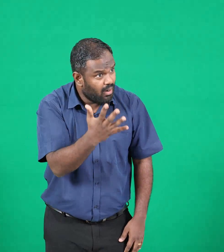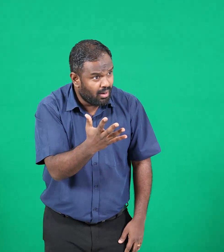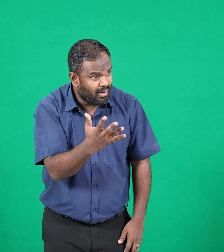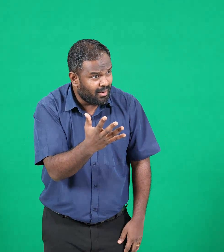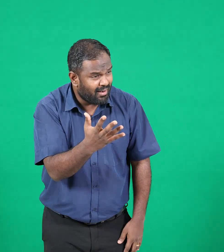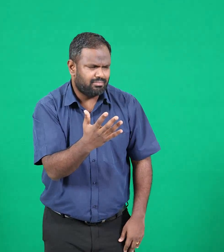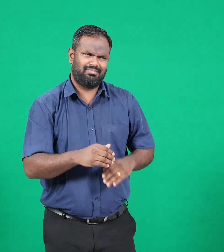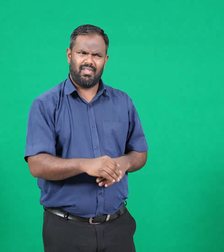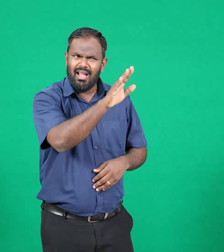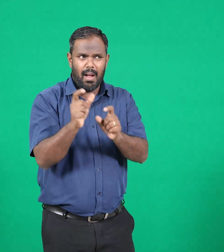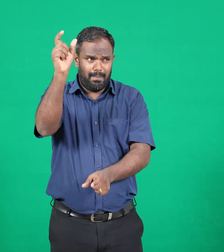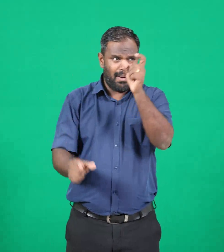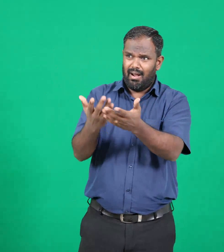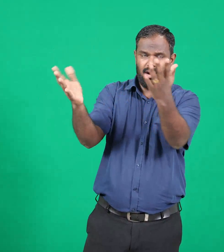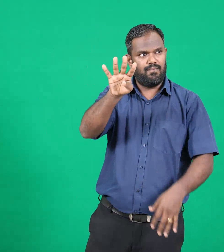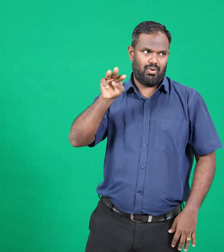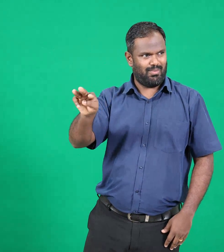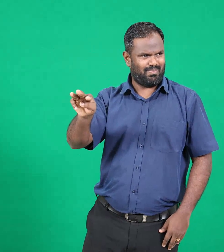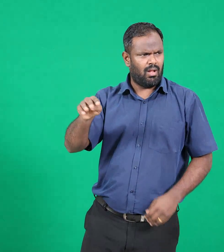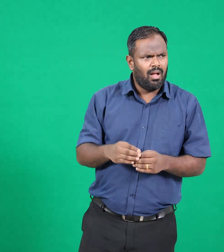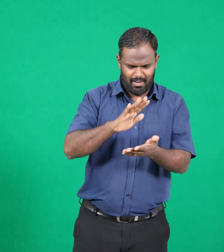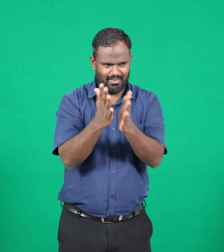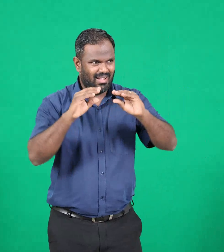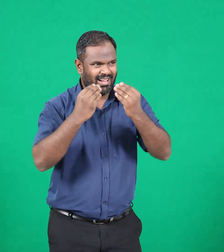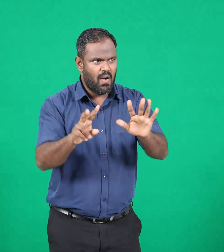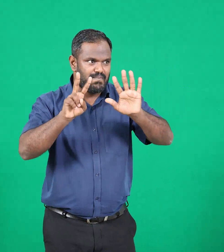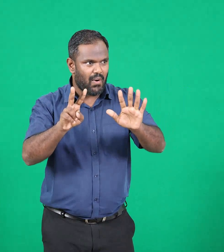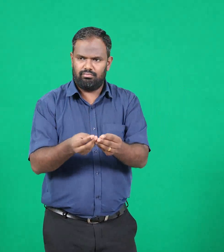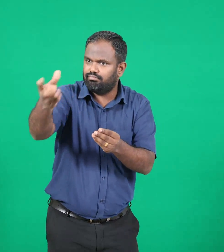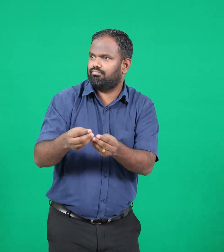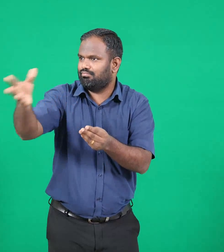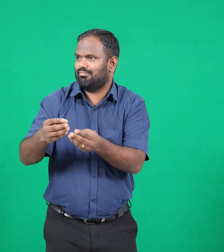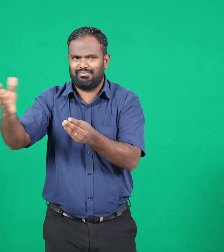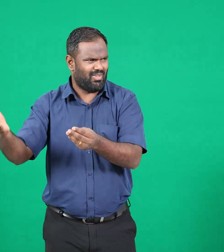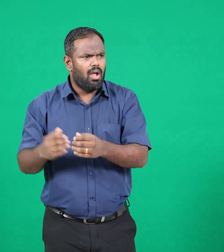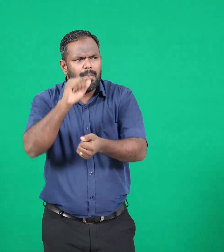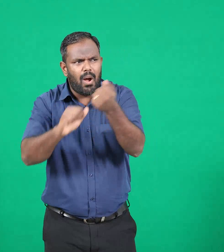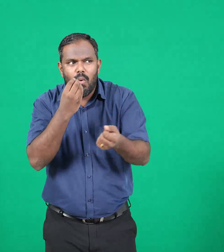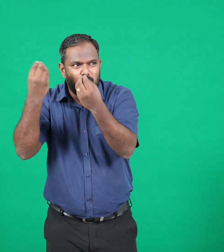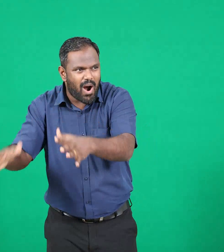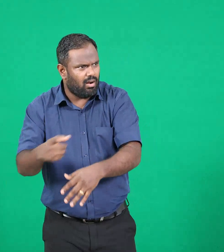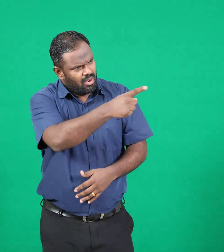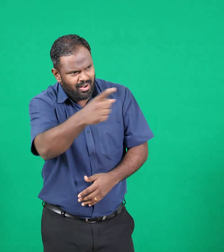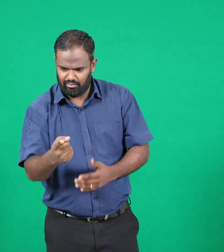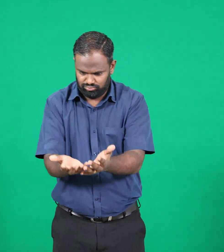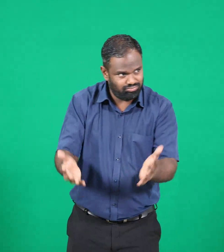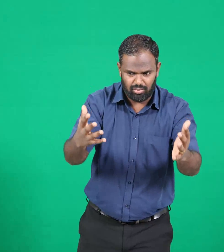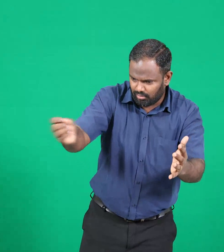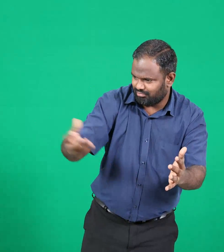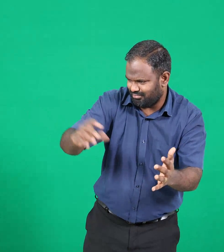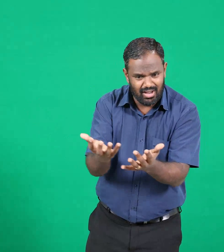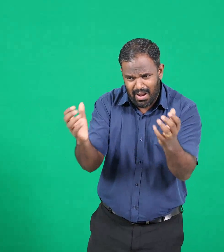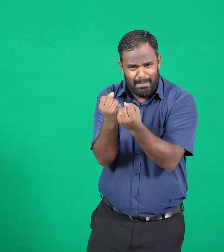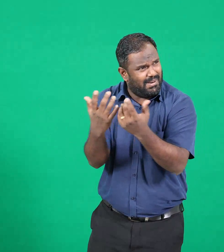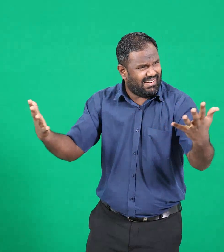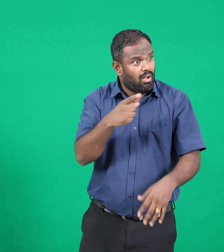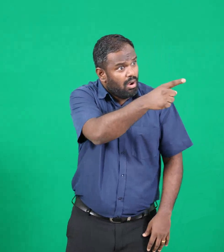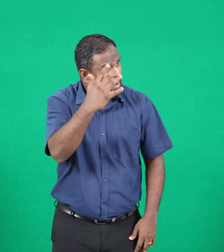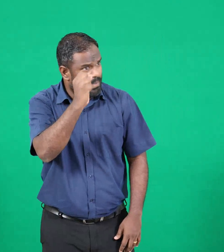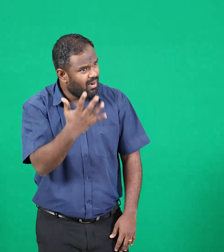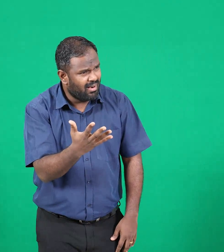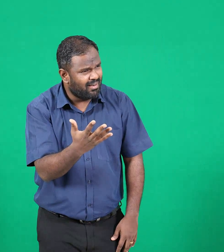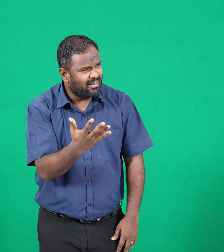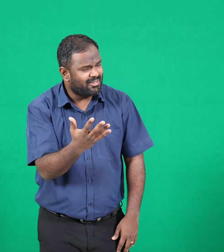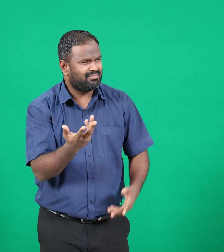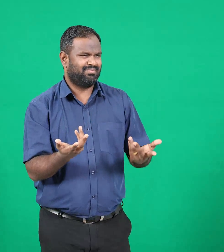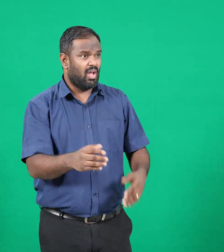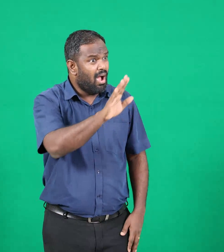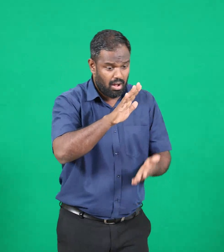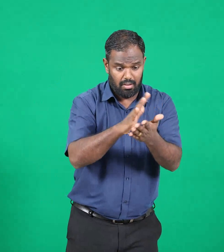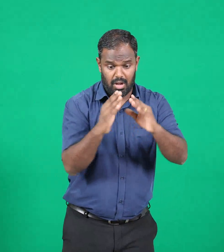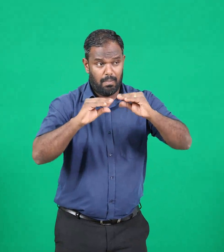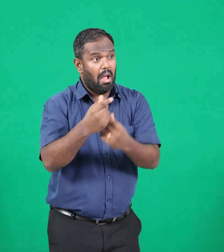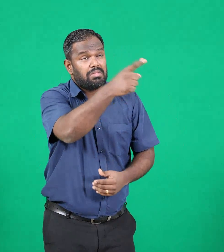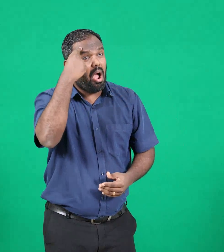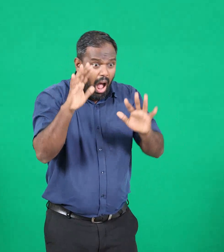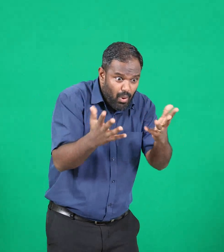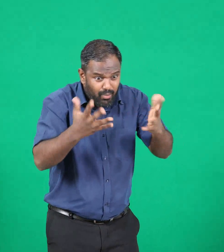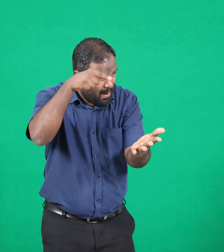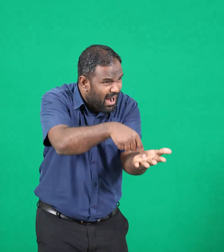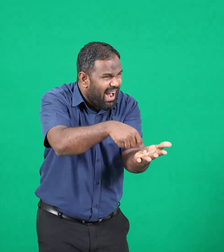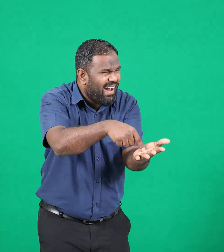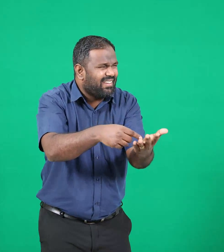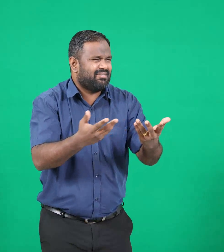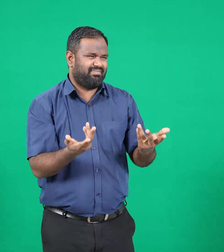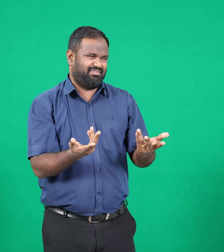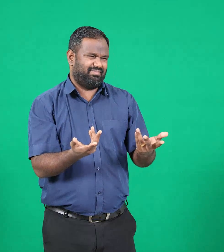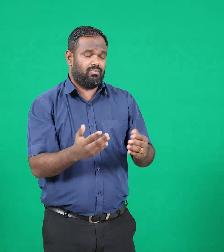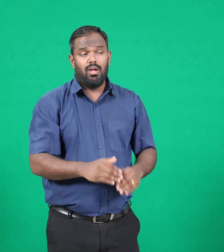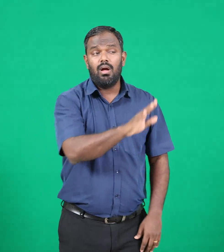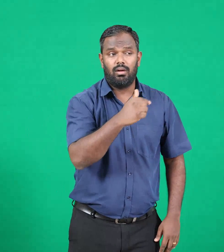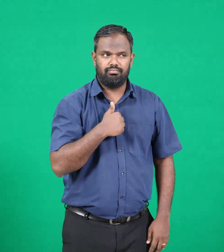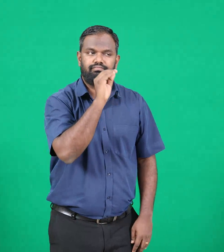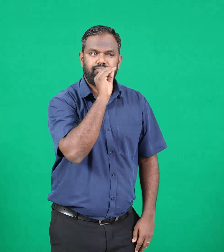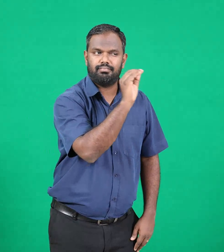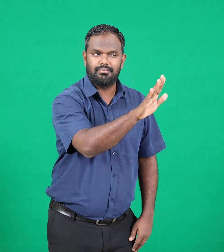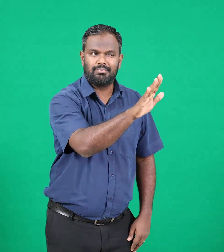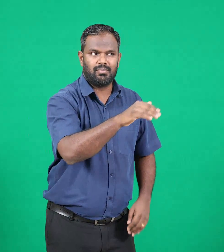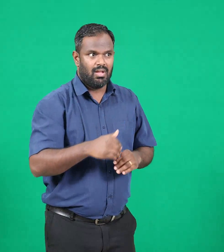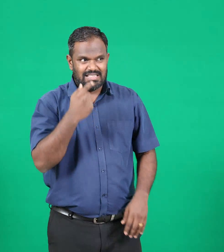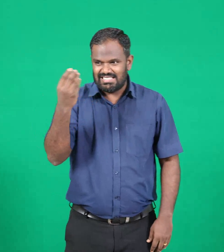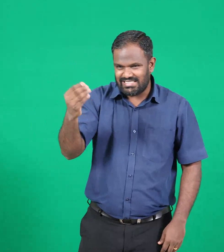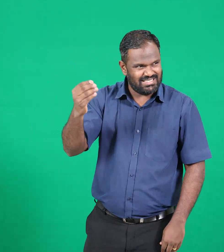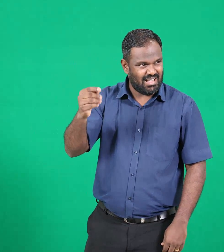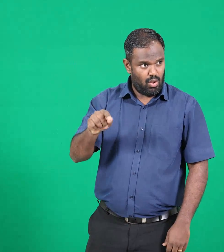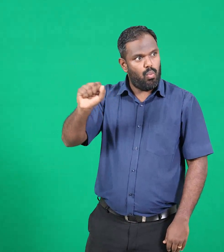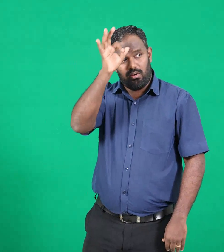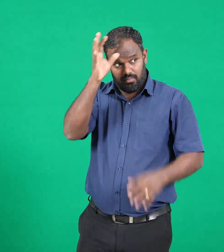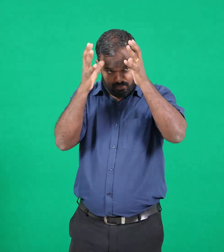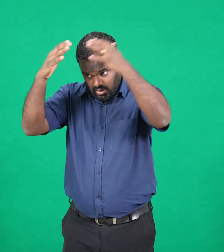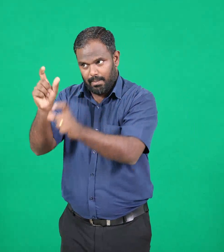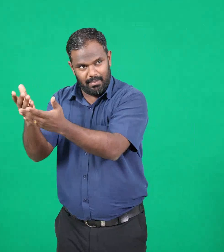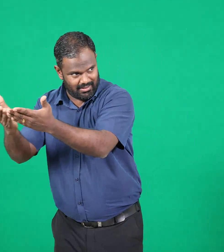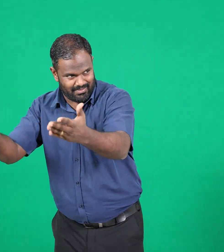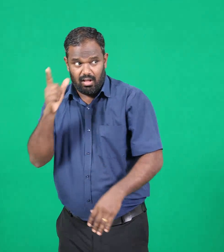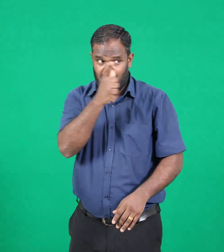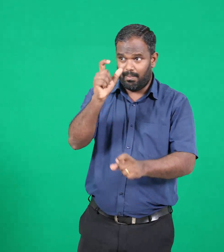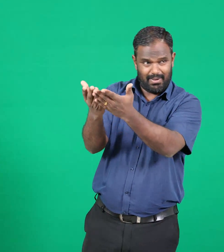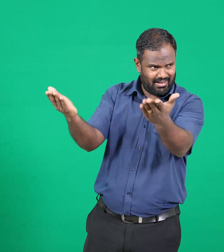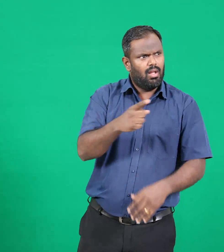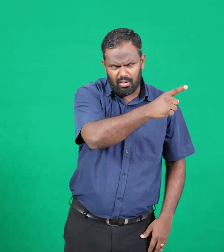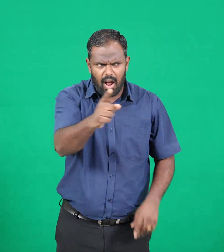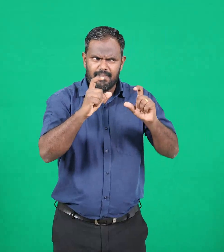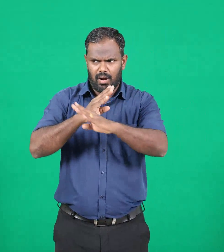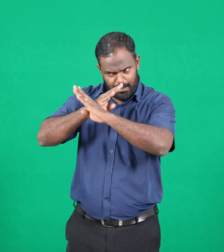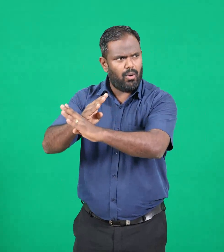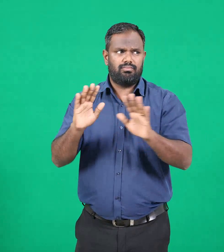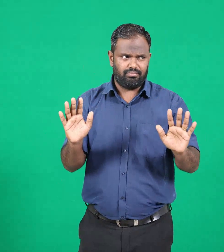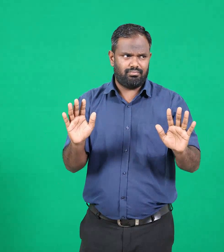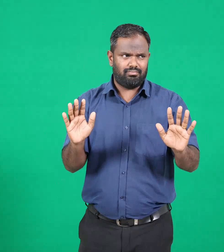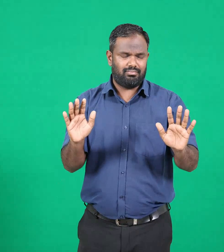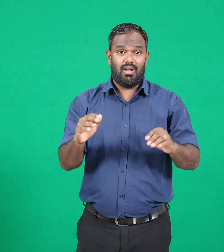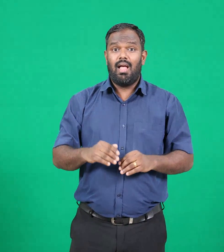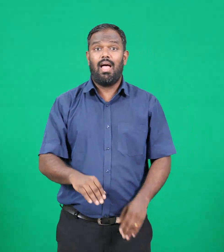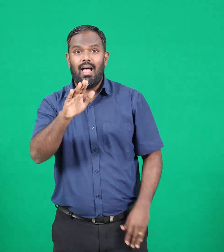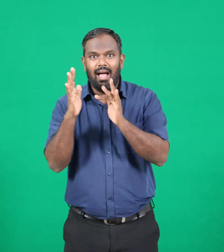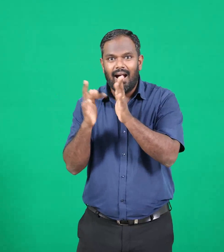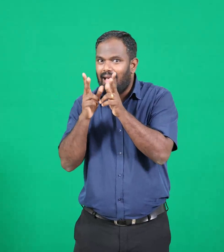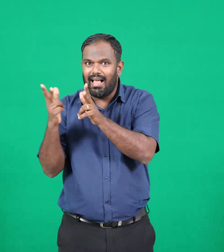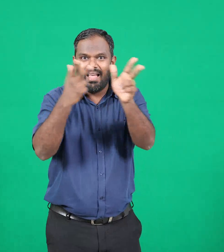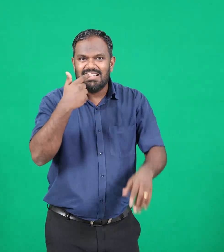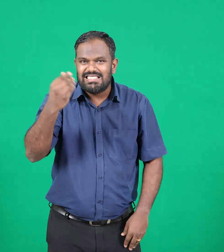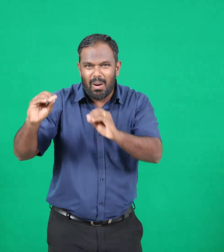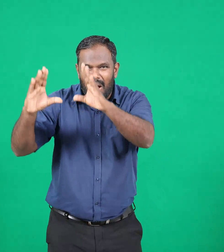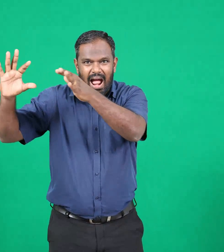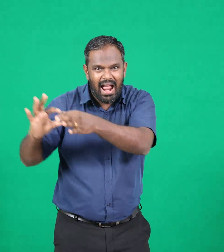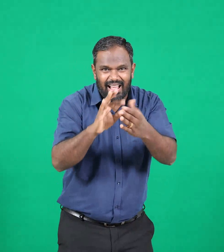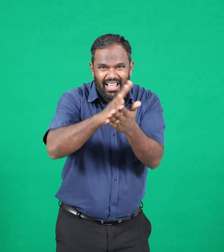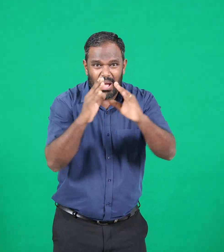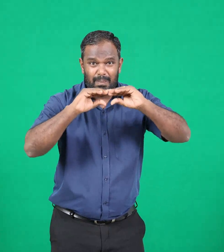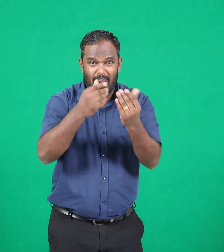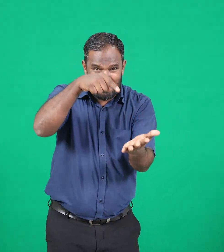Or the seven loaves for the four thousand, and how many basketfuls you gathered? How do you not understand that I was not telling you about bread? But beware of the leaven of the Pharisees and Sadducees."